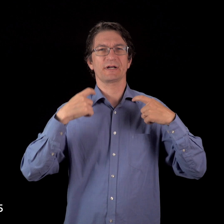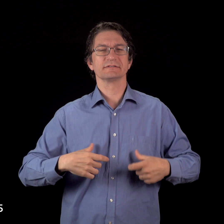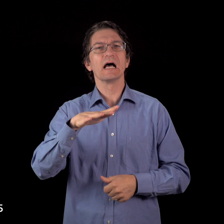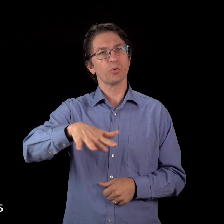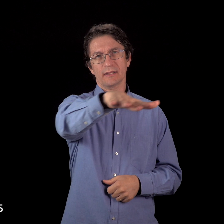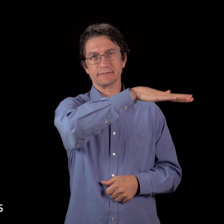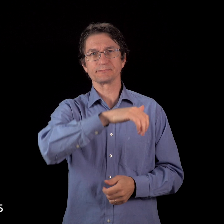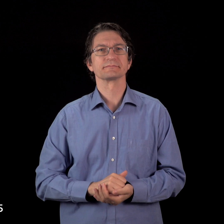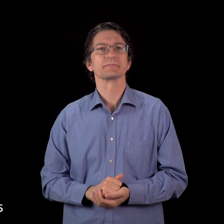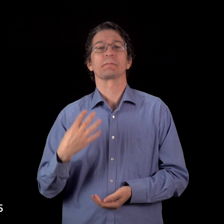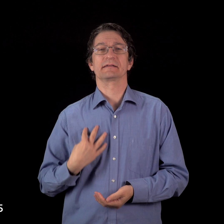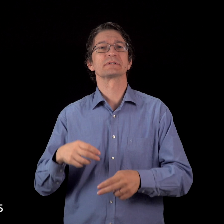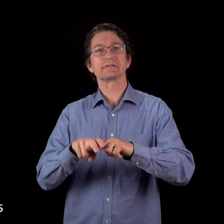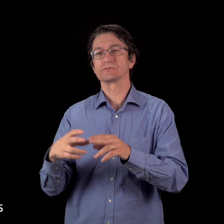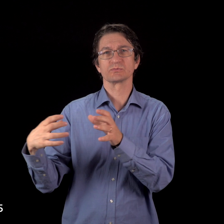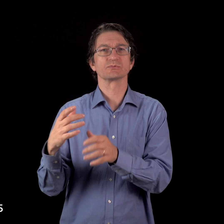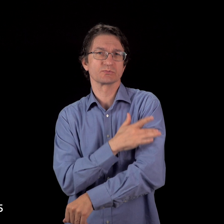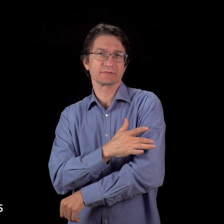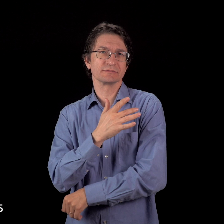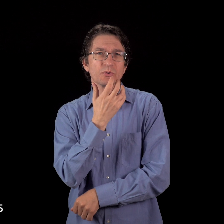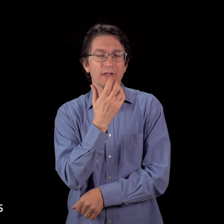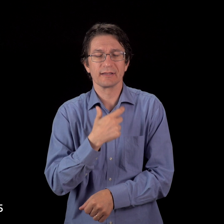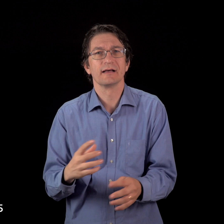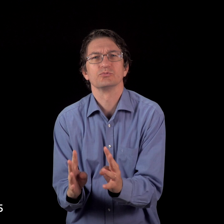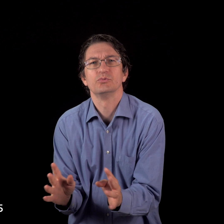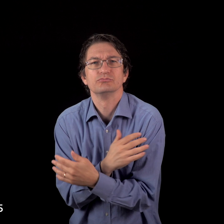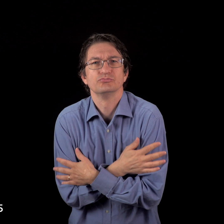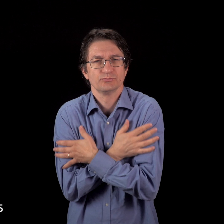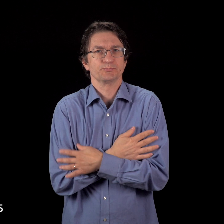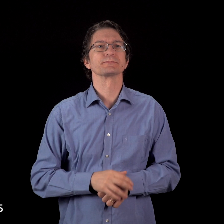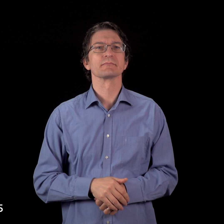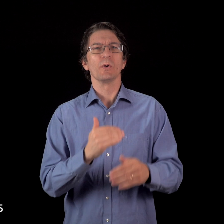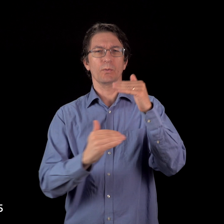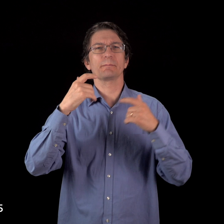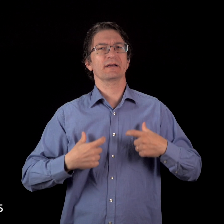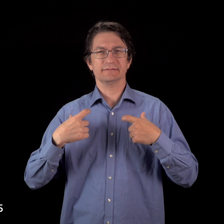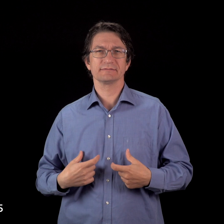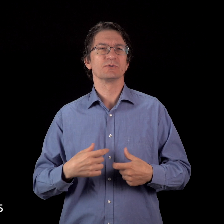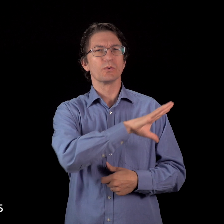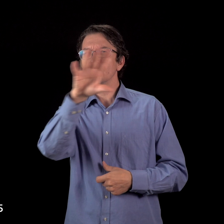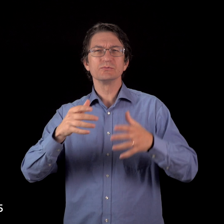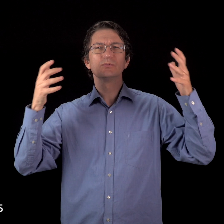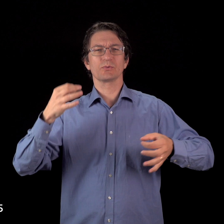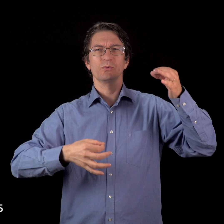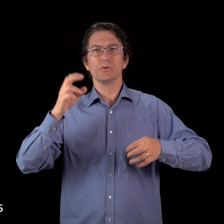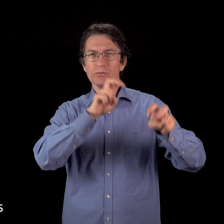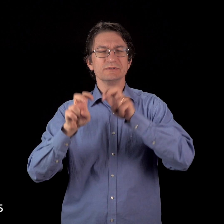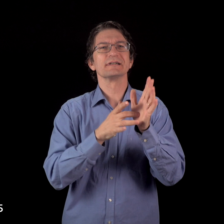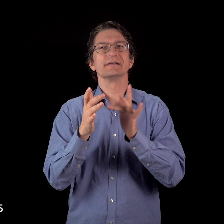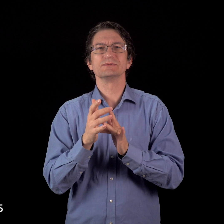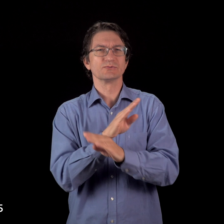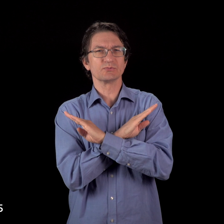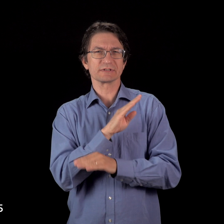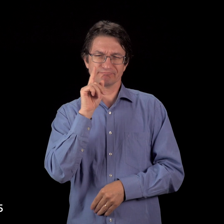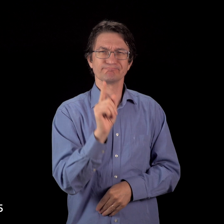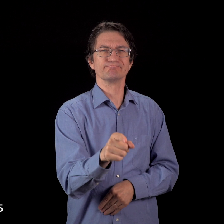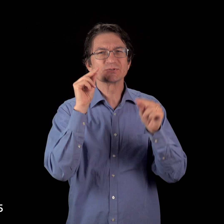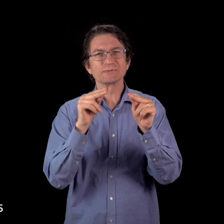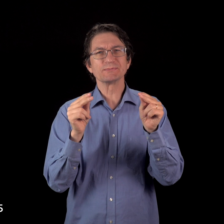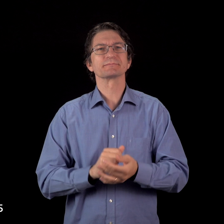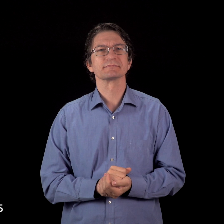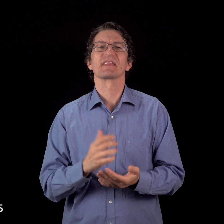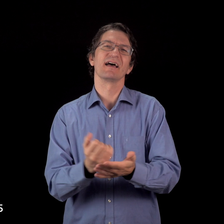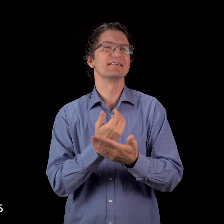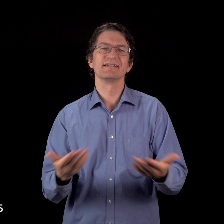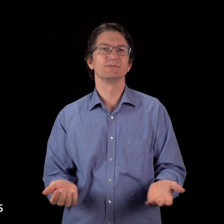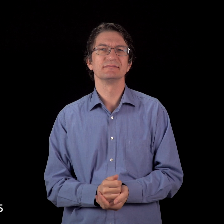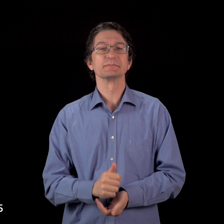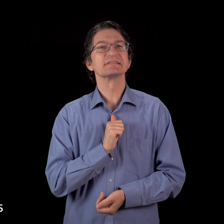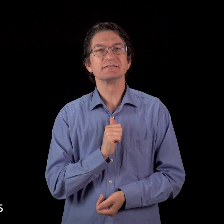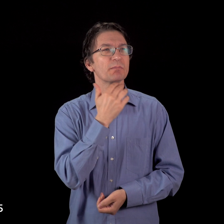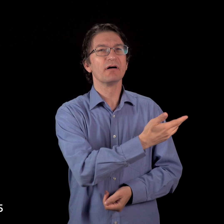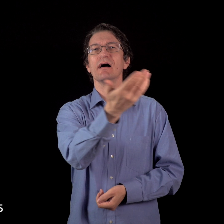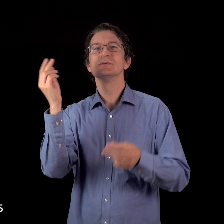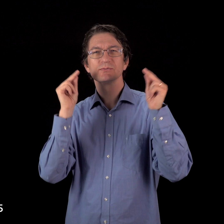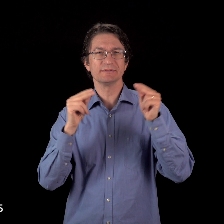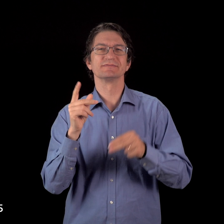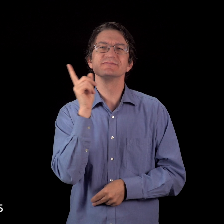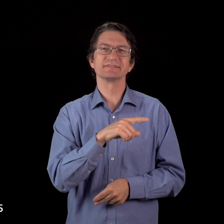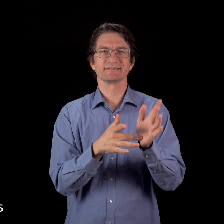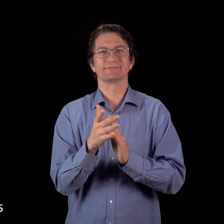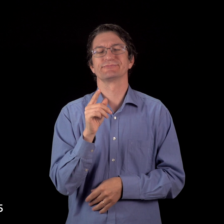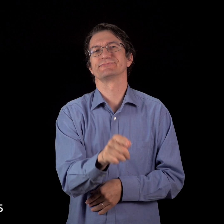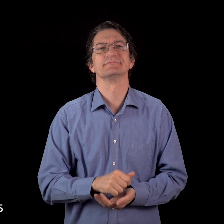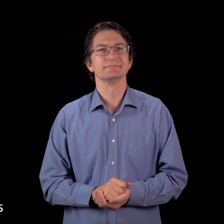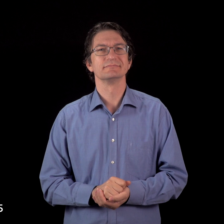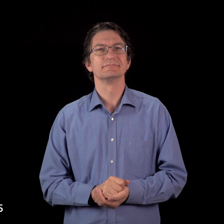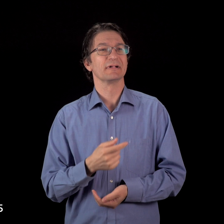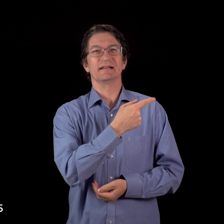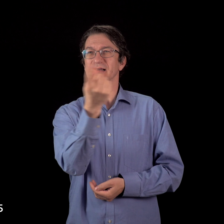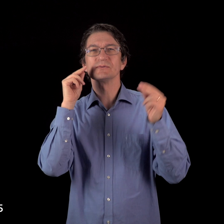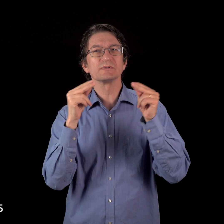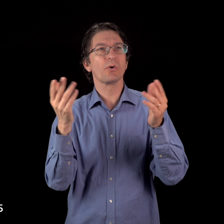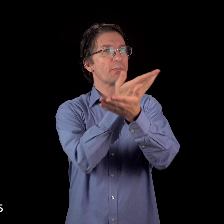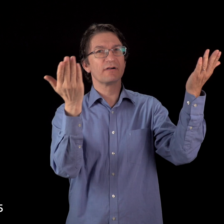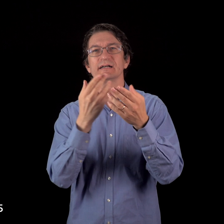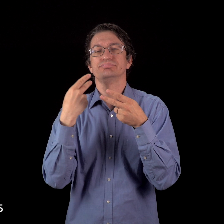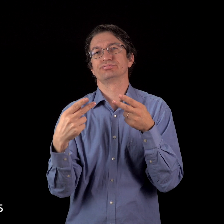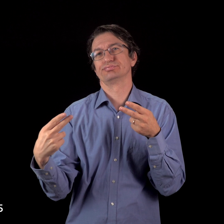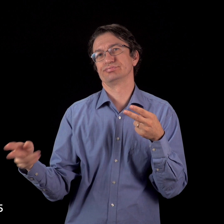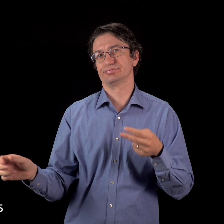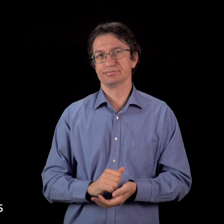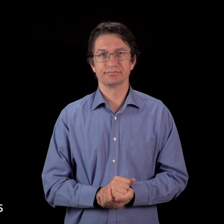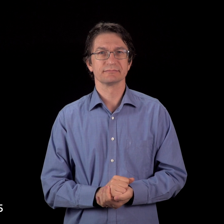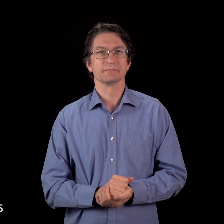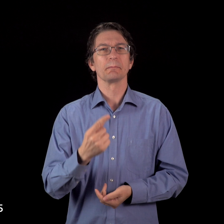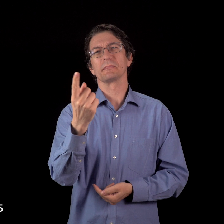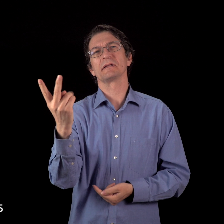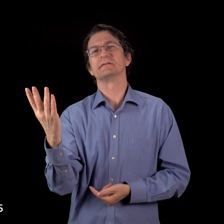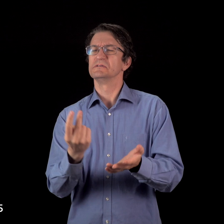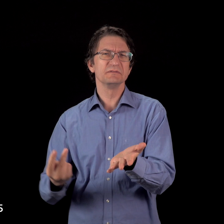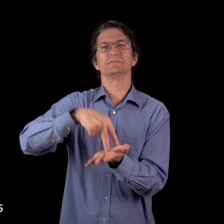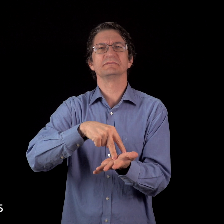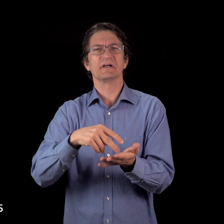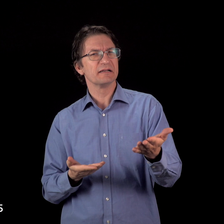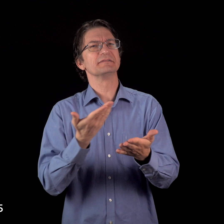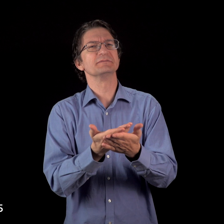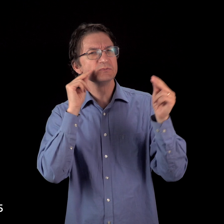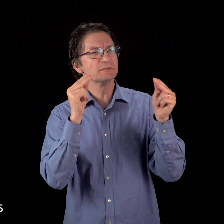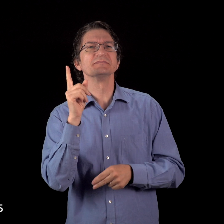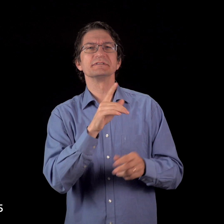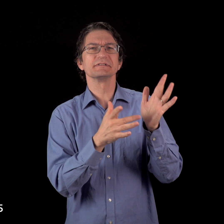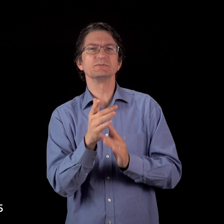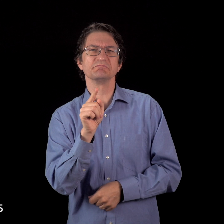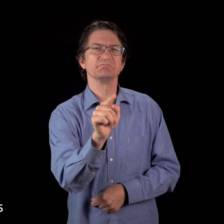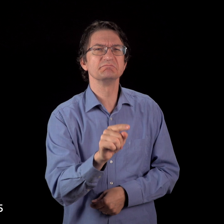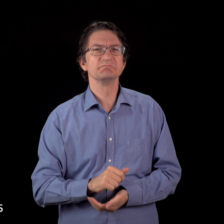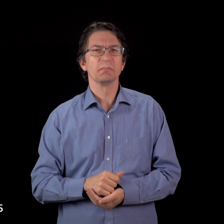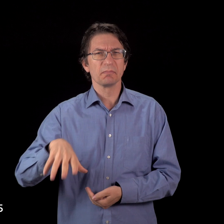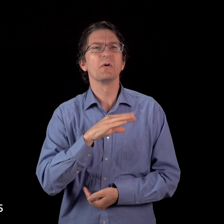Now the chief priests and the whole Sanhedrin were seeking testimony against Jesus to put Him to death, but they did not find any. For many bore false witness against Jesus, but their testimony was inconsistent.